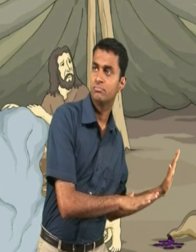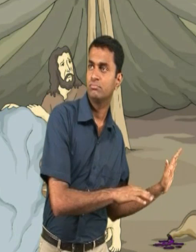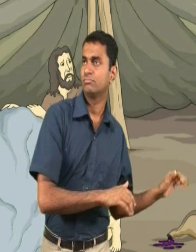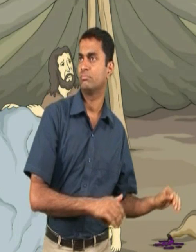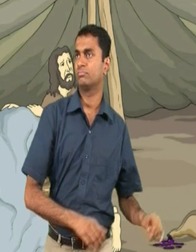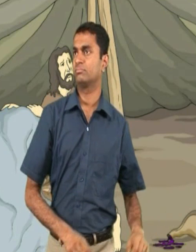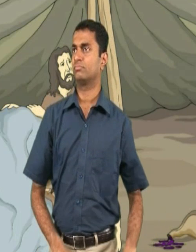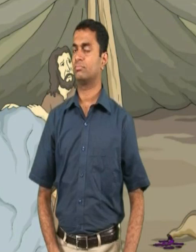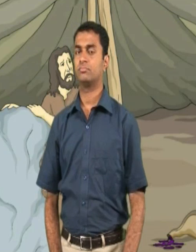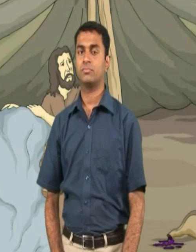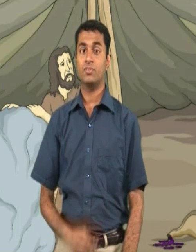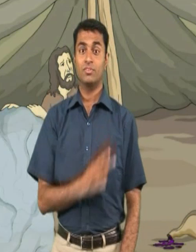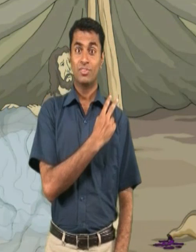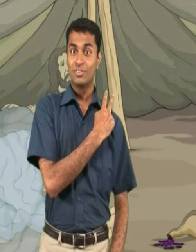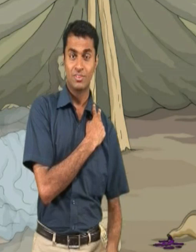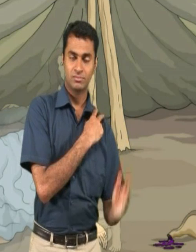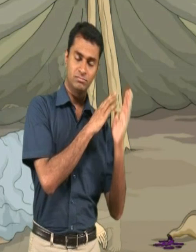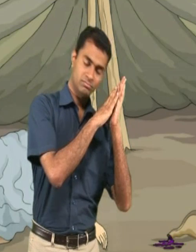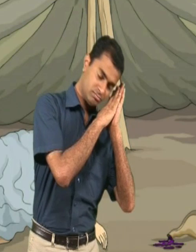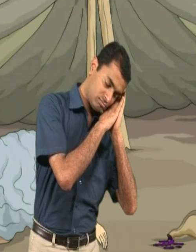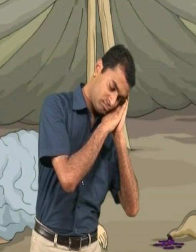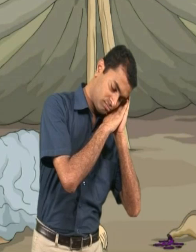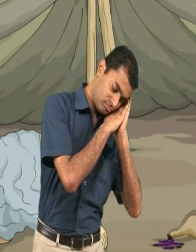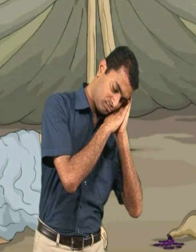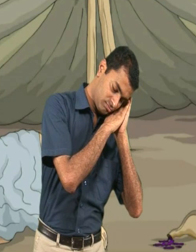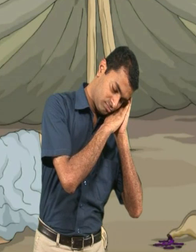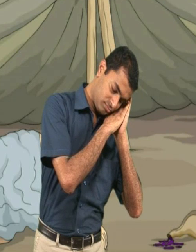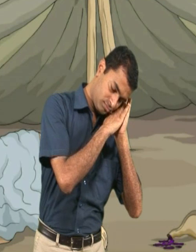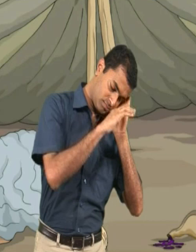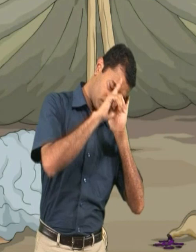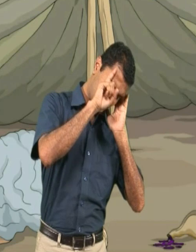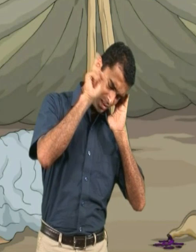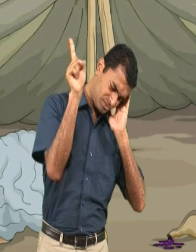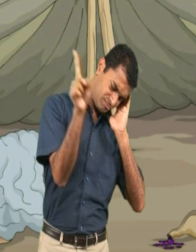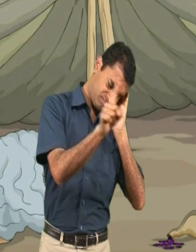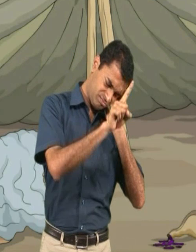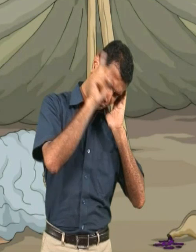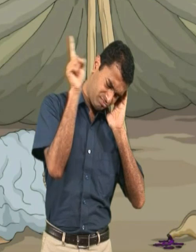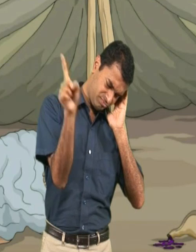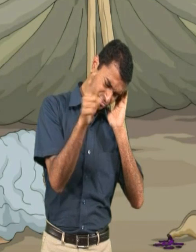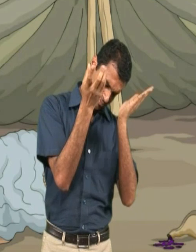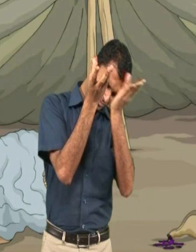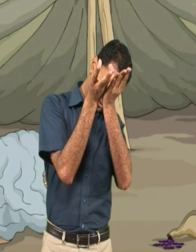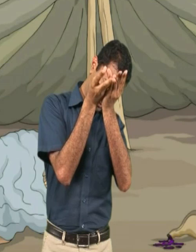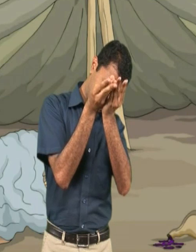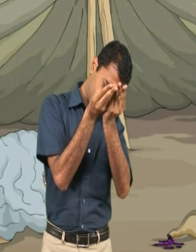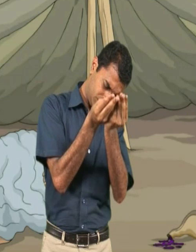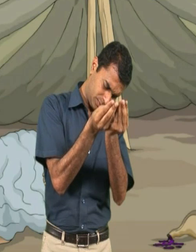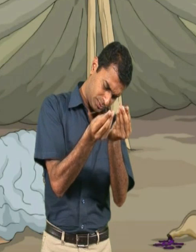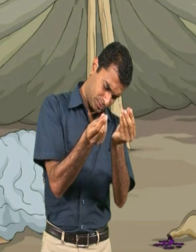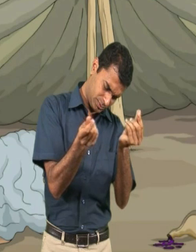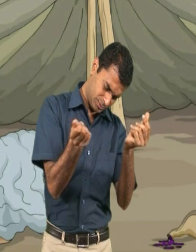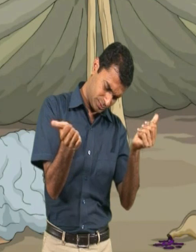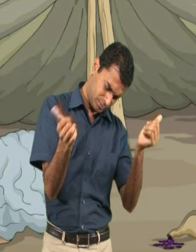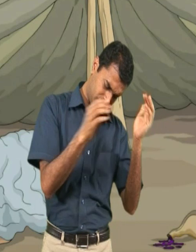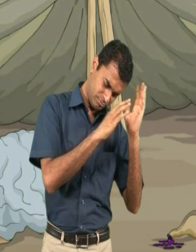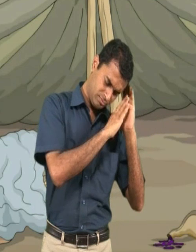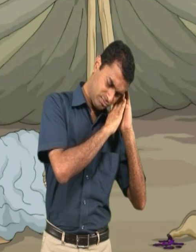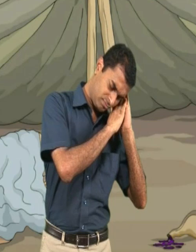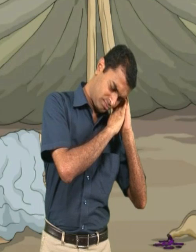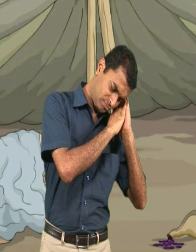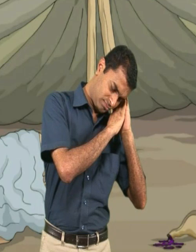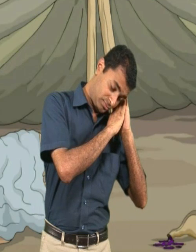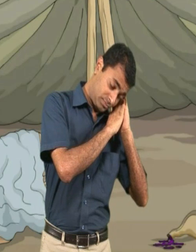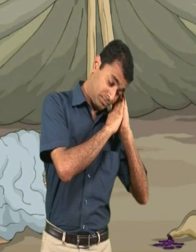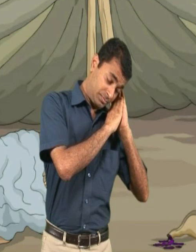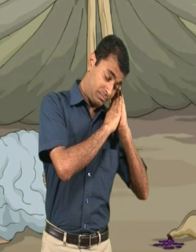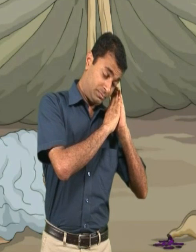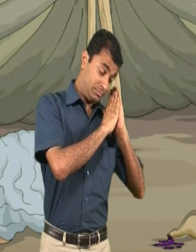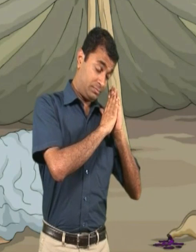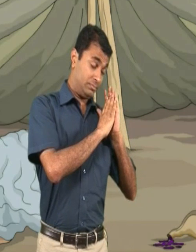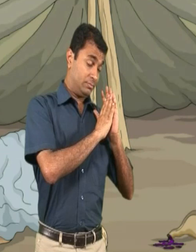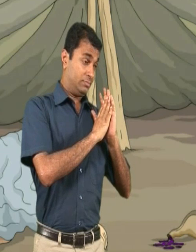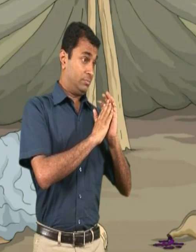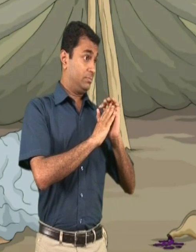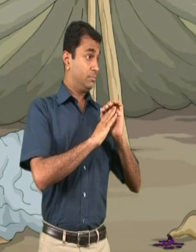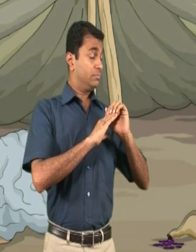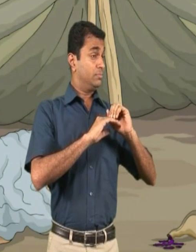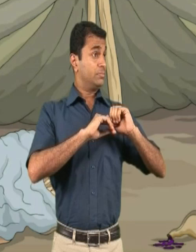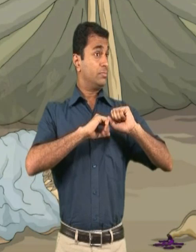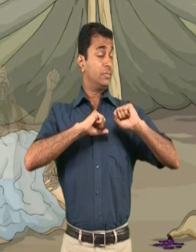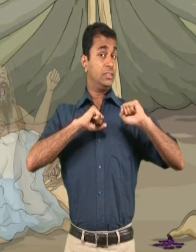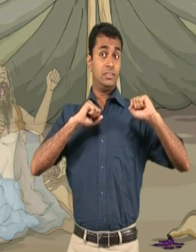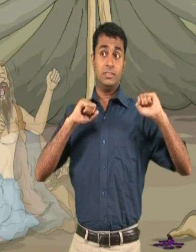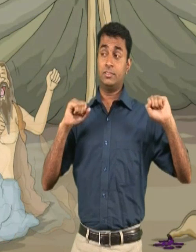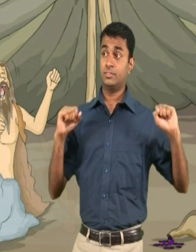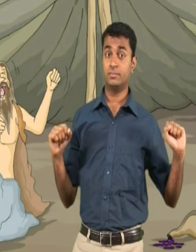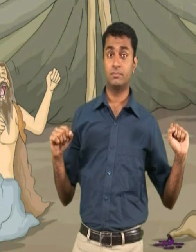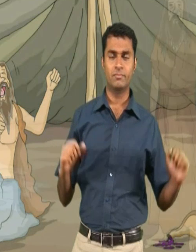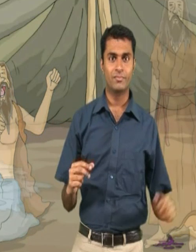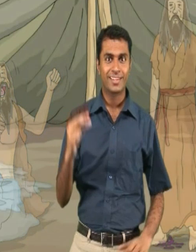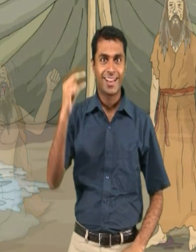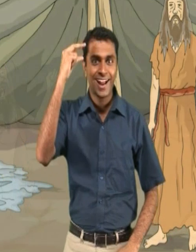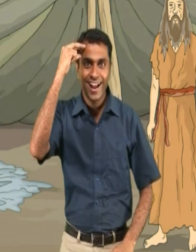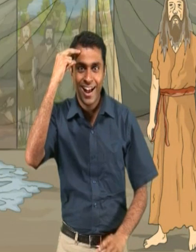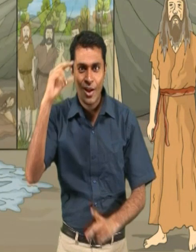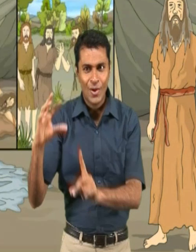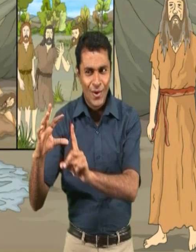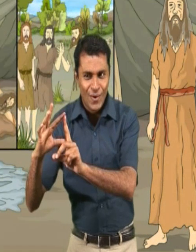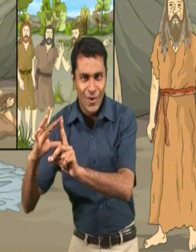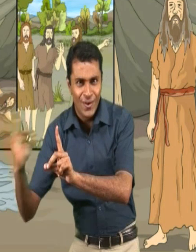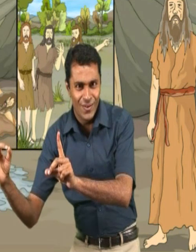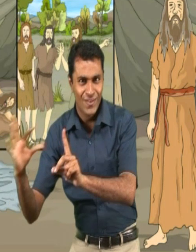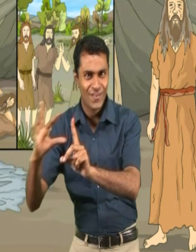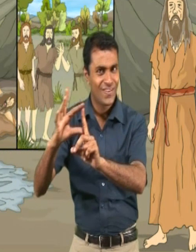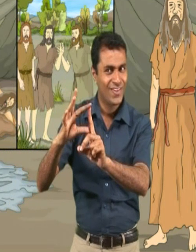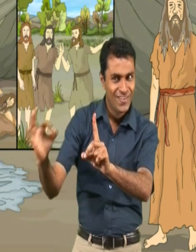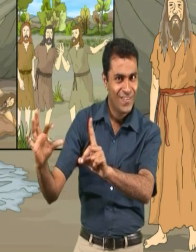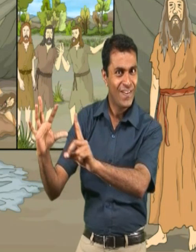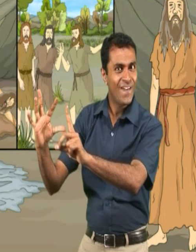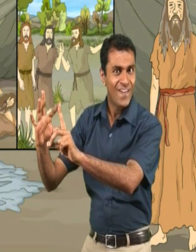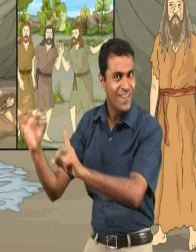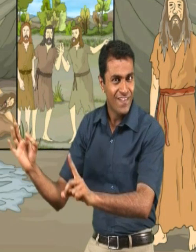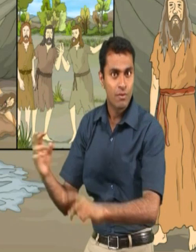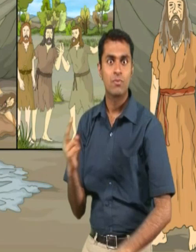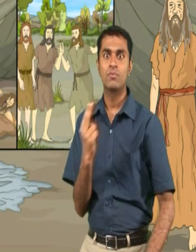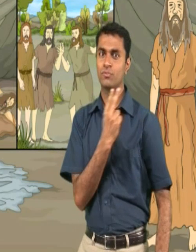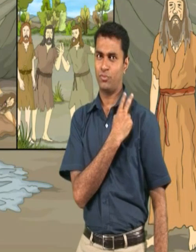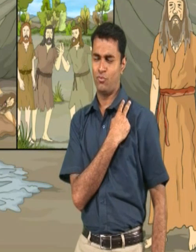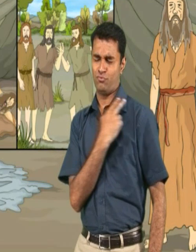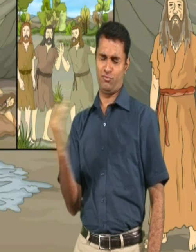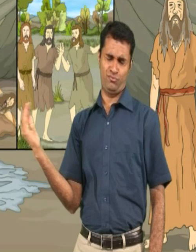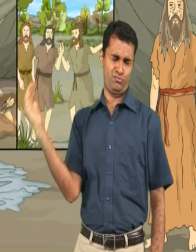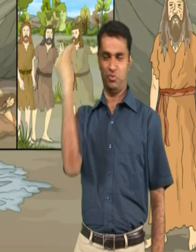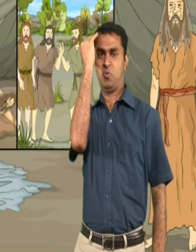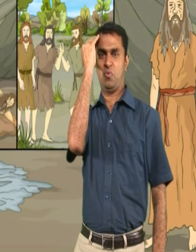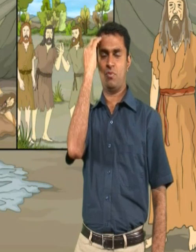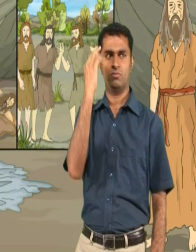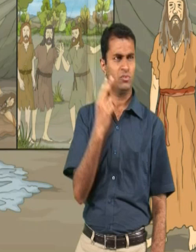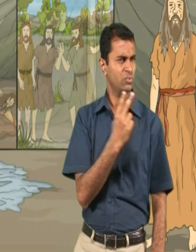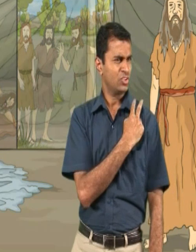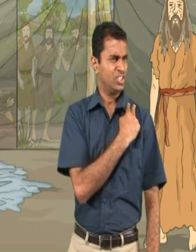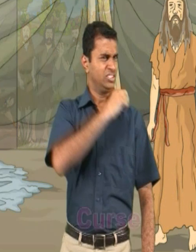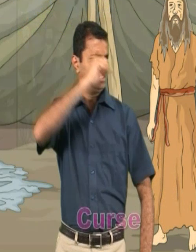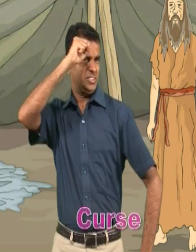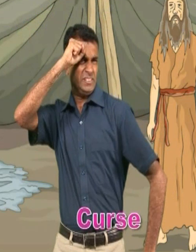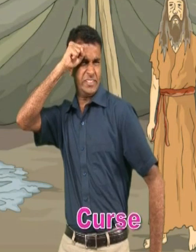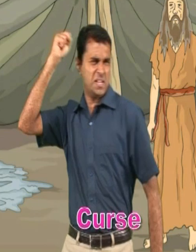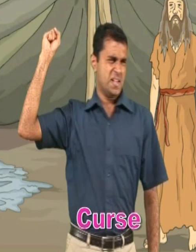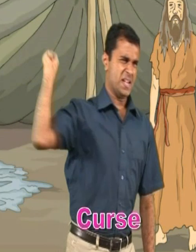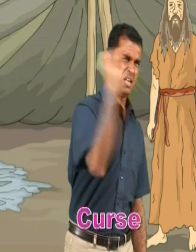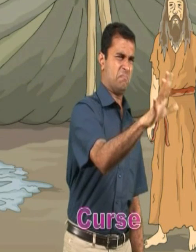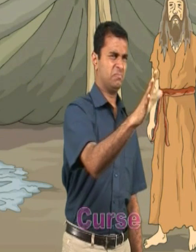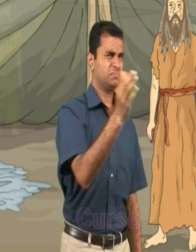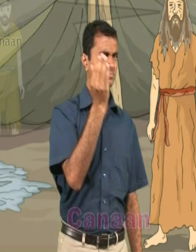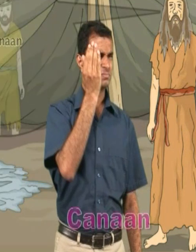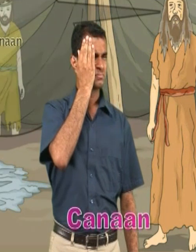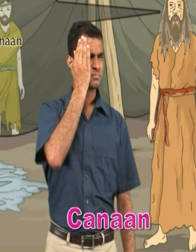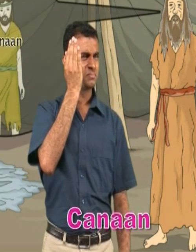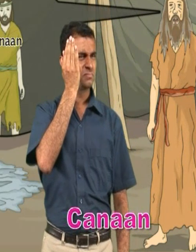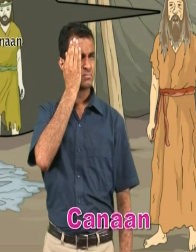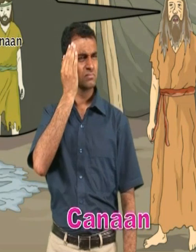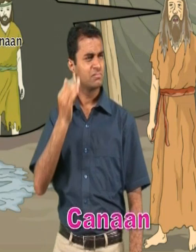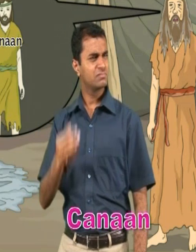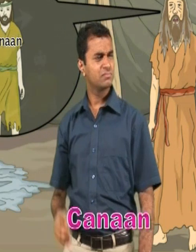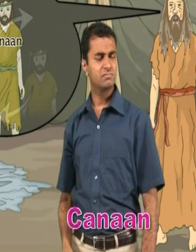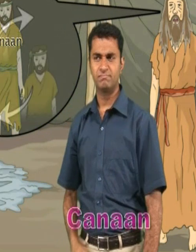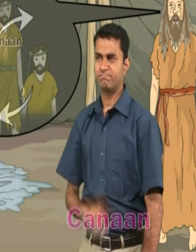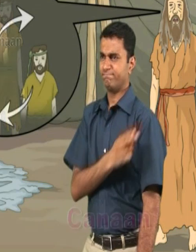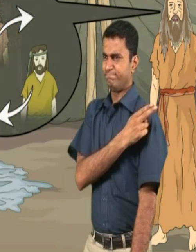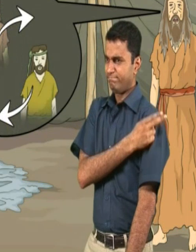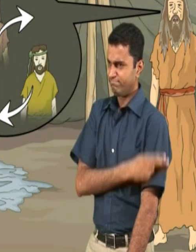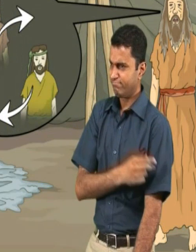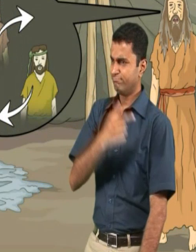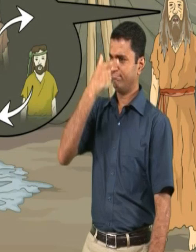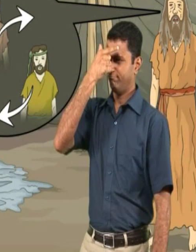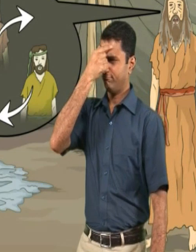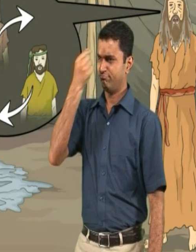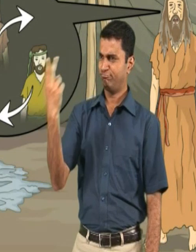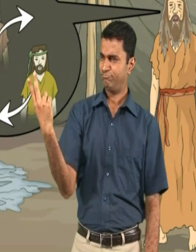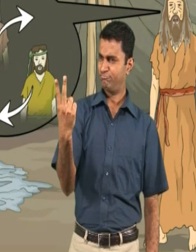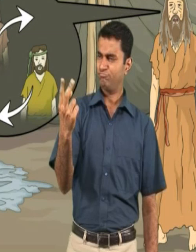When Noah awoke from his drunkenness and learned what his youngest son had done to him, he said, “Cursed be Canaan!